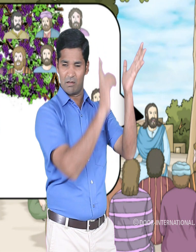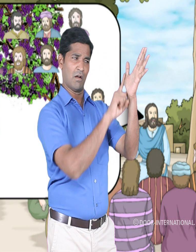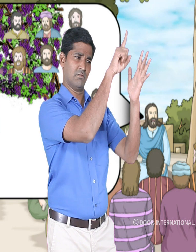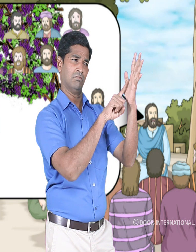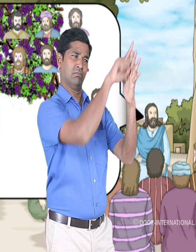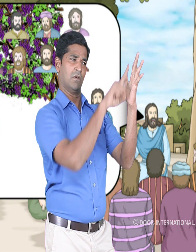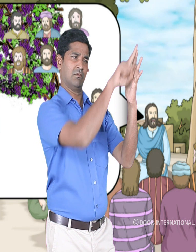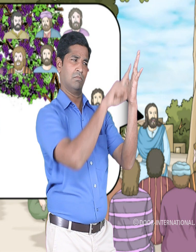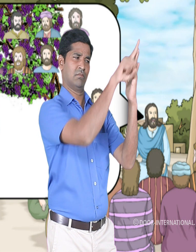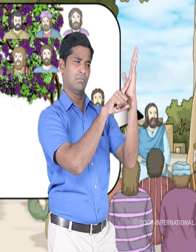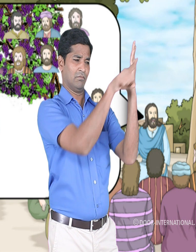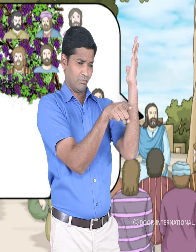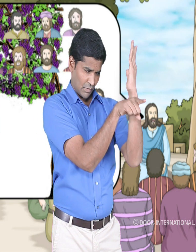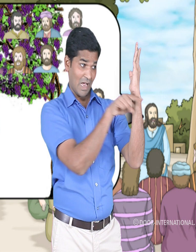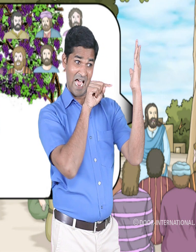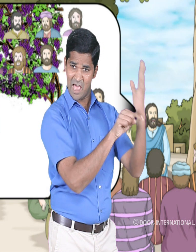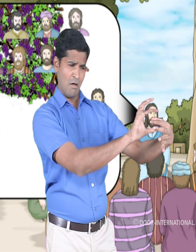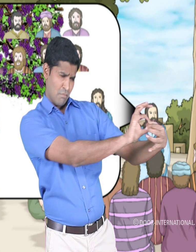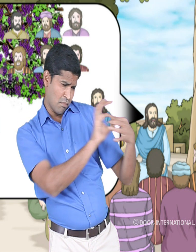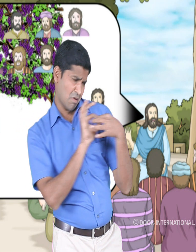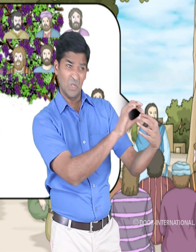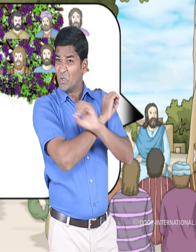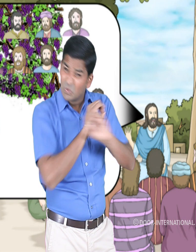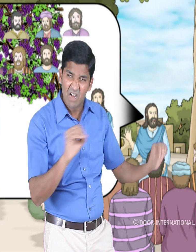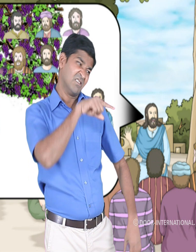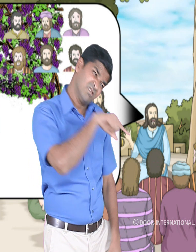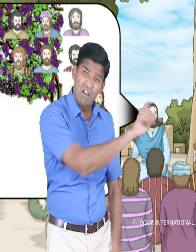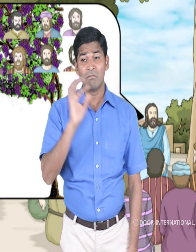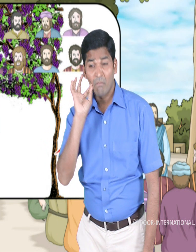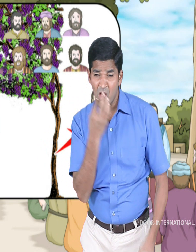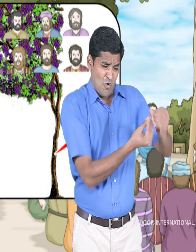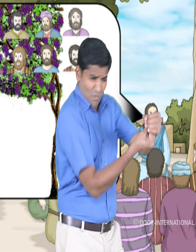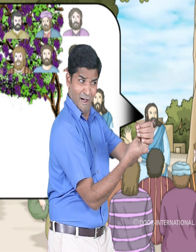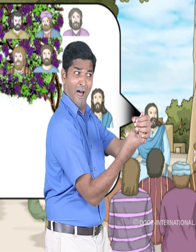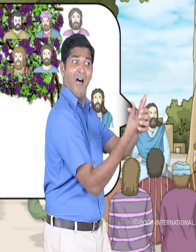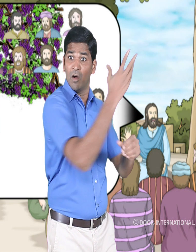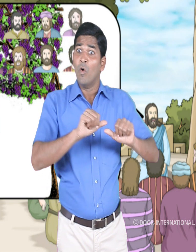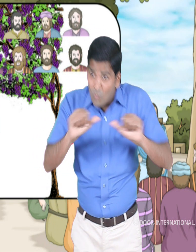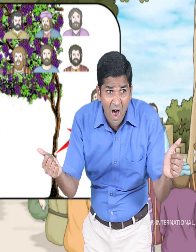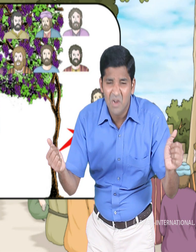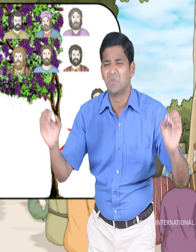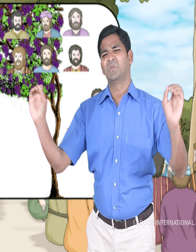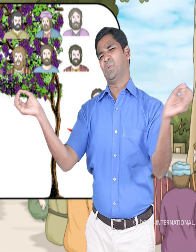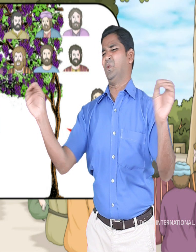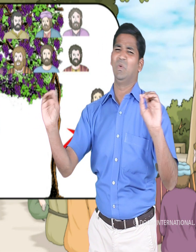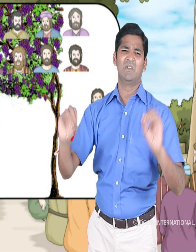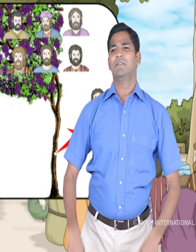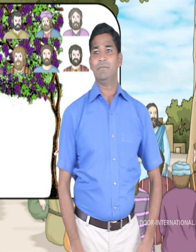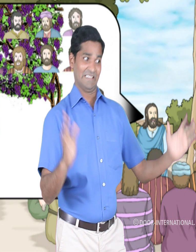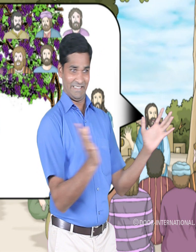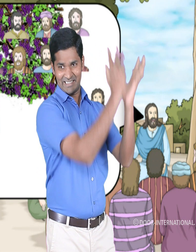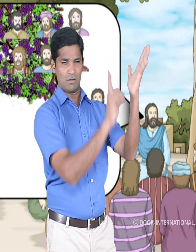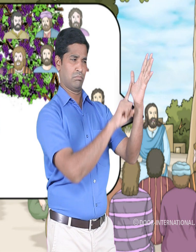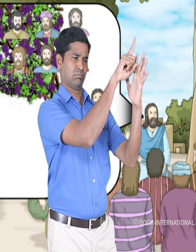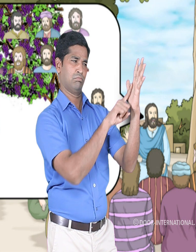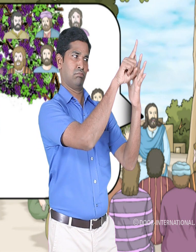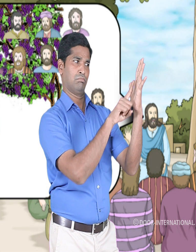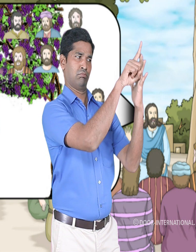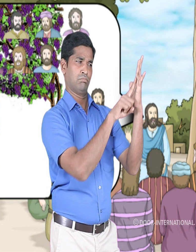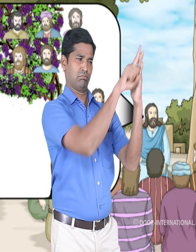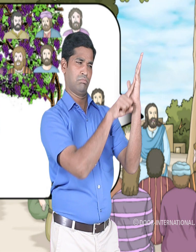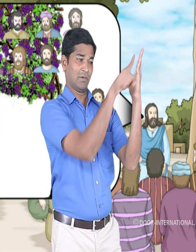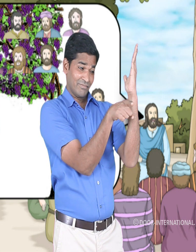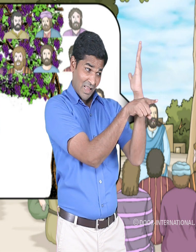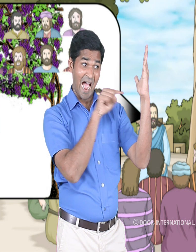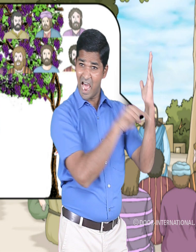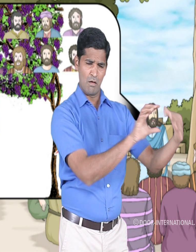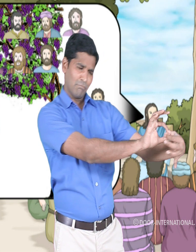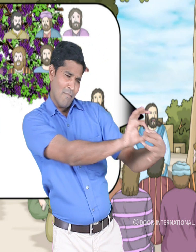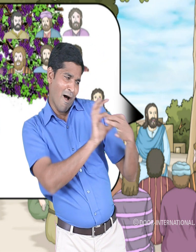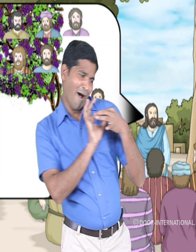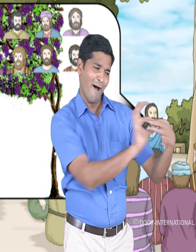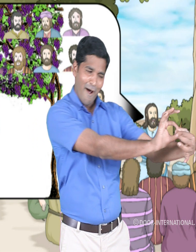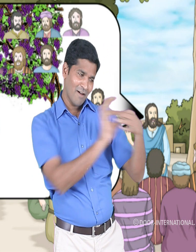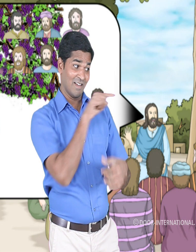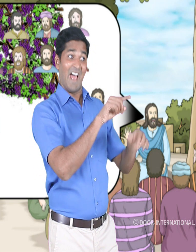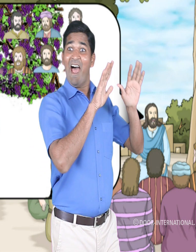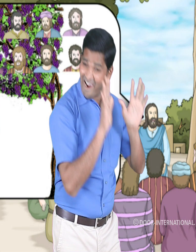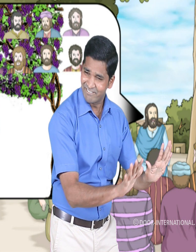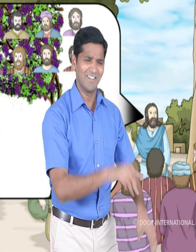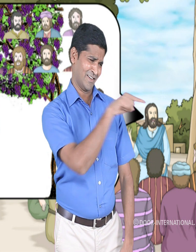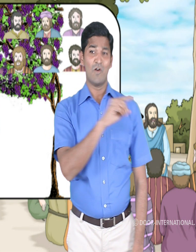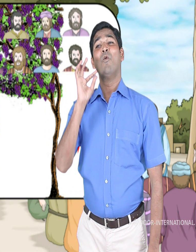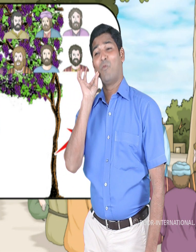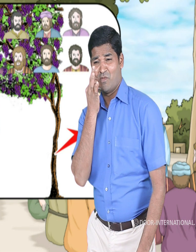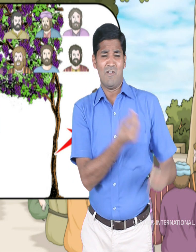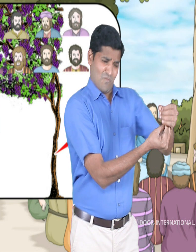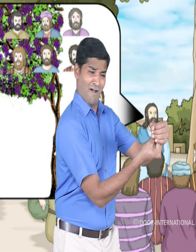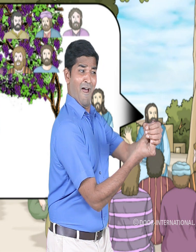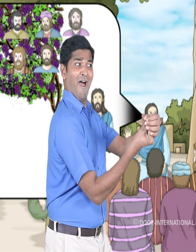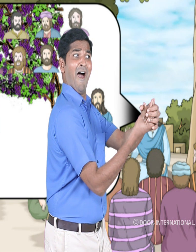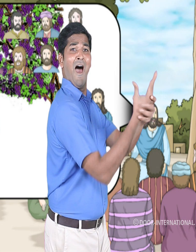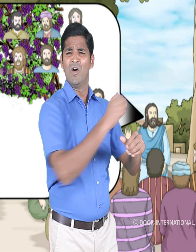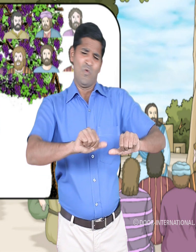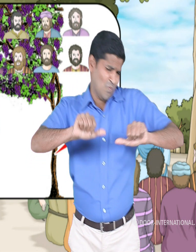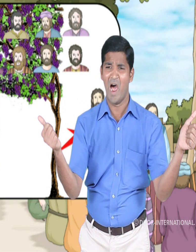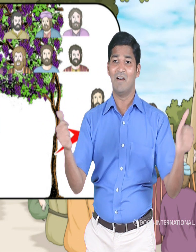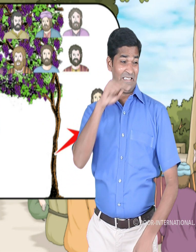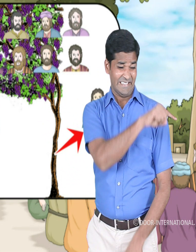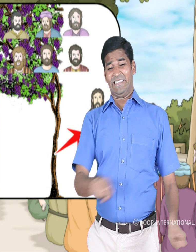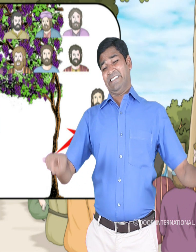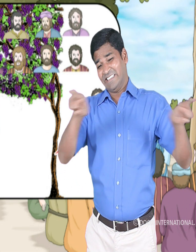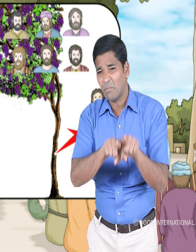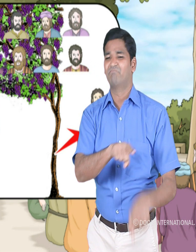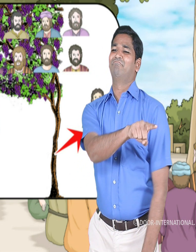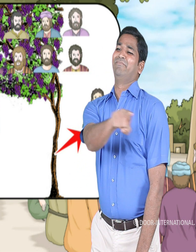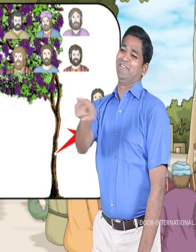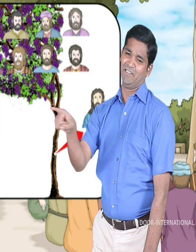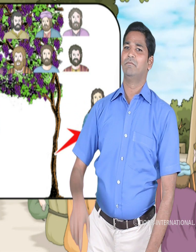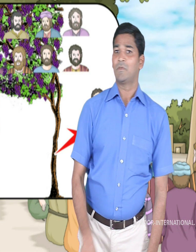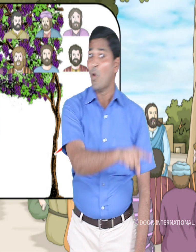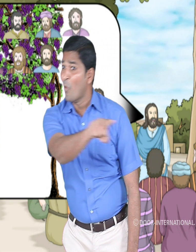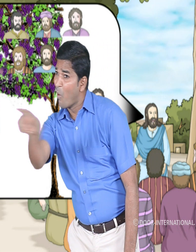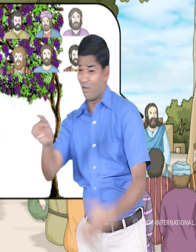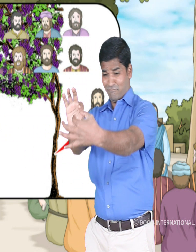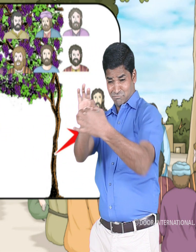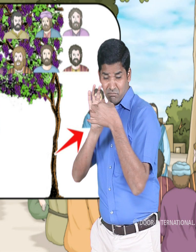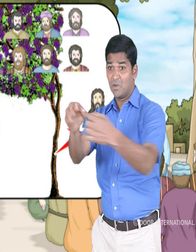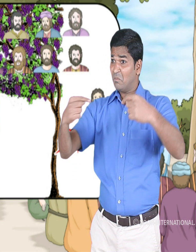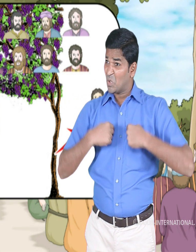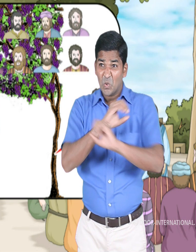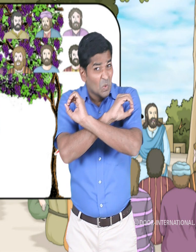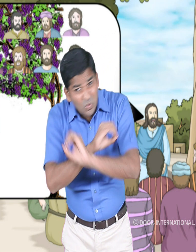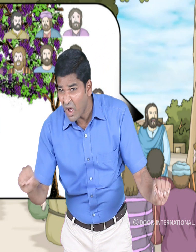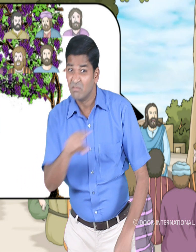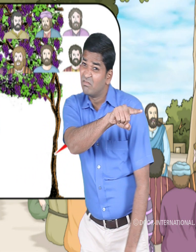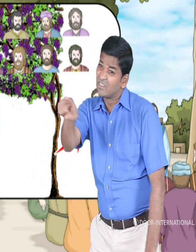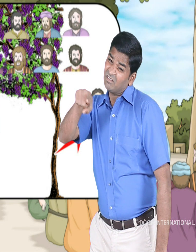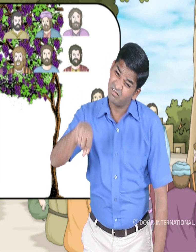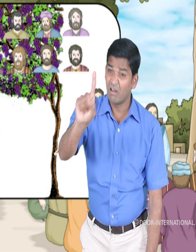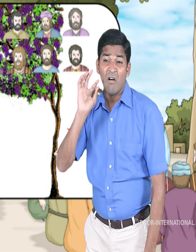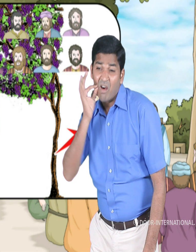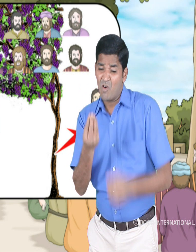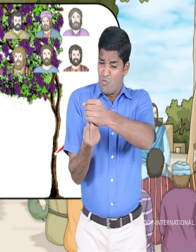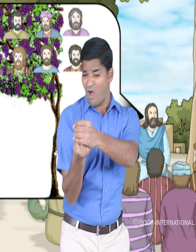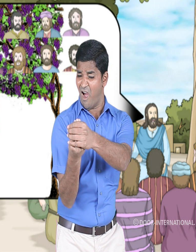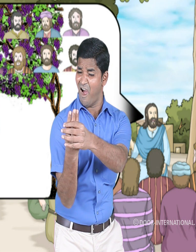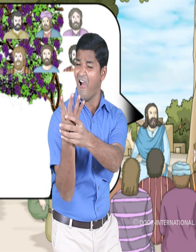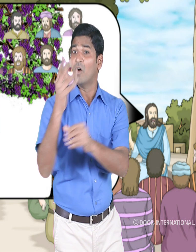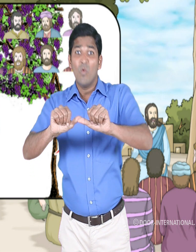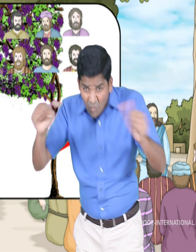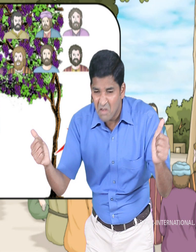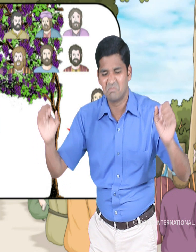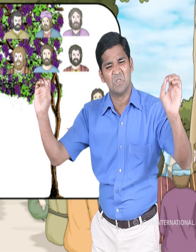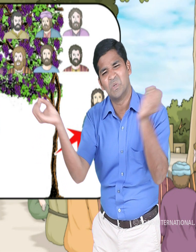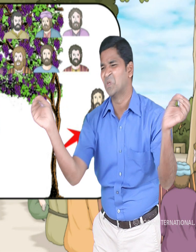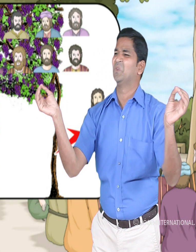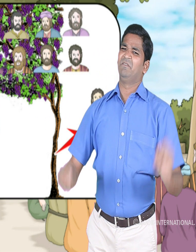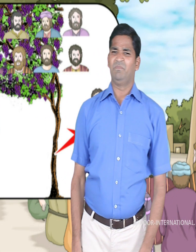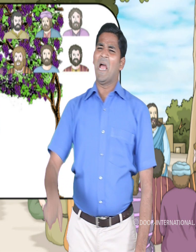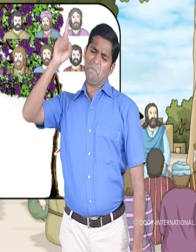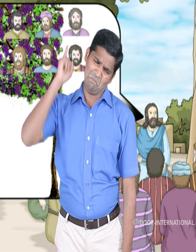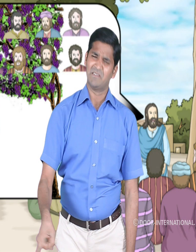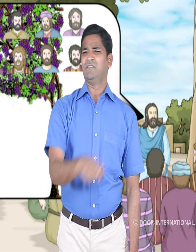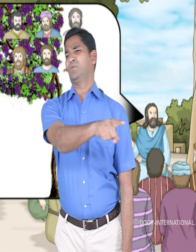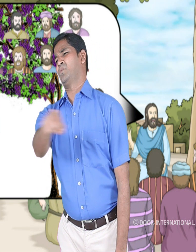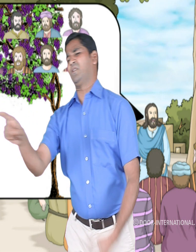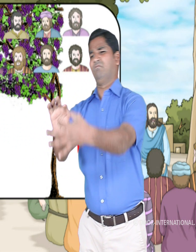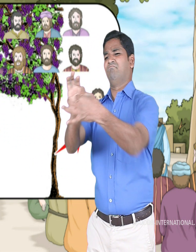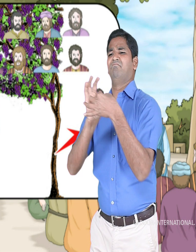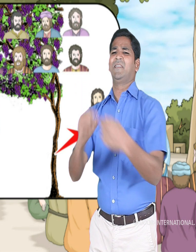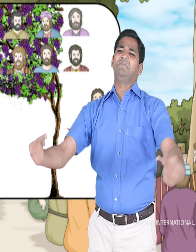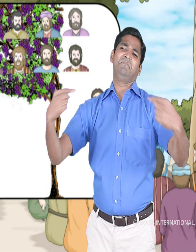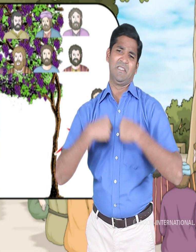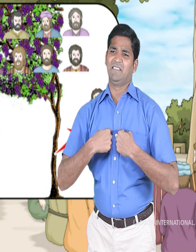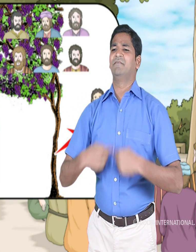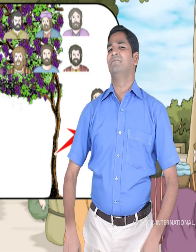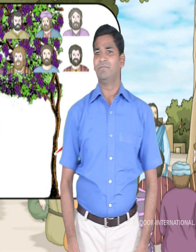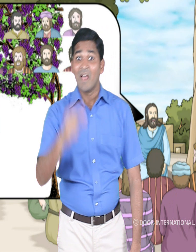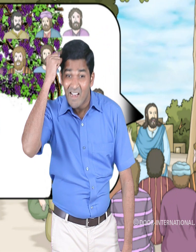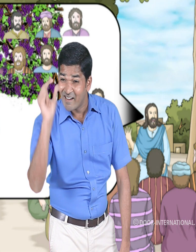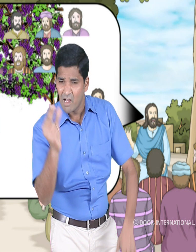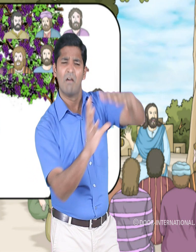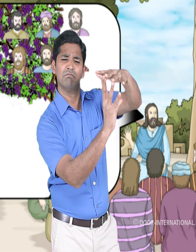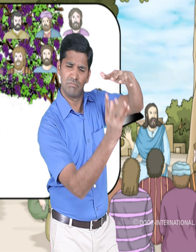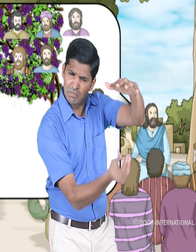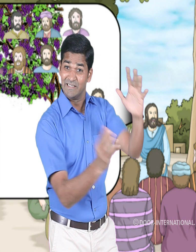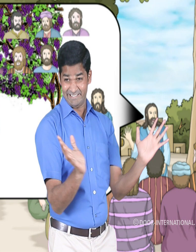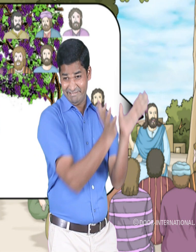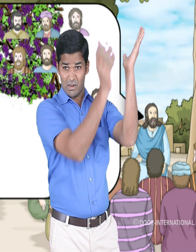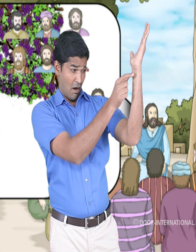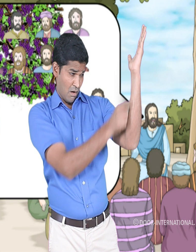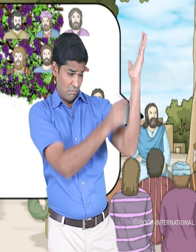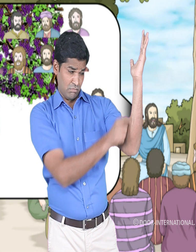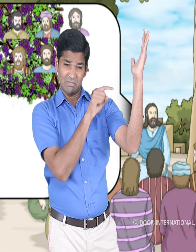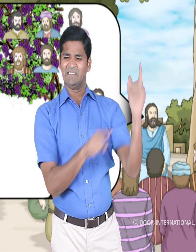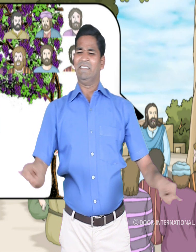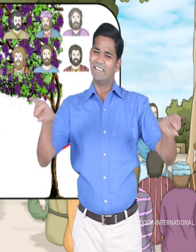Just as no branch can bear fruit by itself unless it remains in the vine, neither can you bear fruit unless you remain in Me.